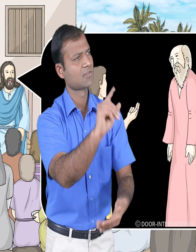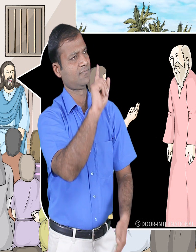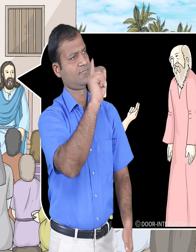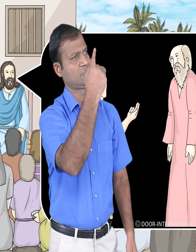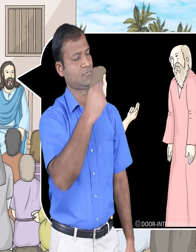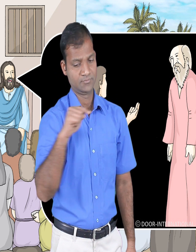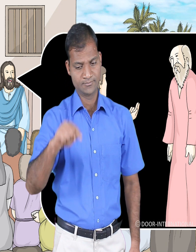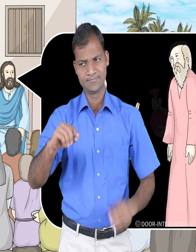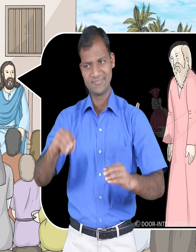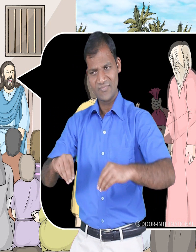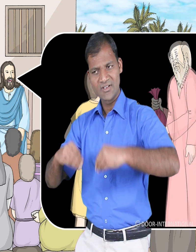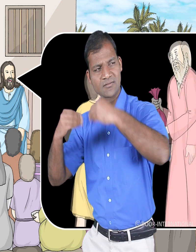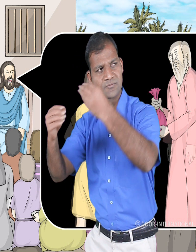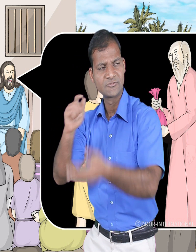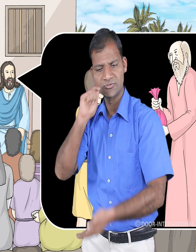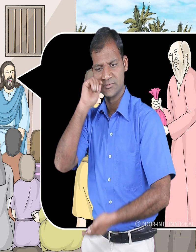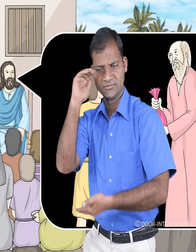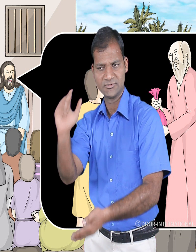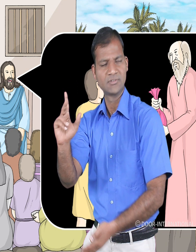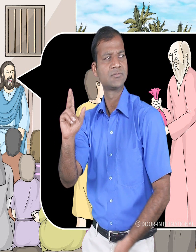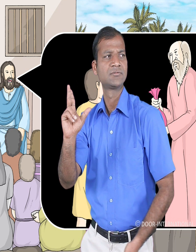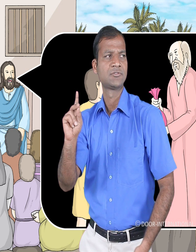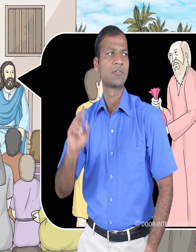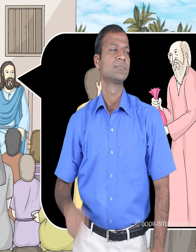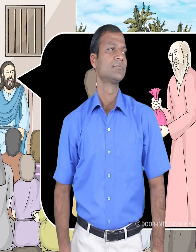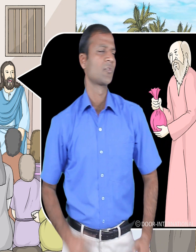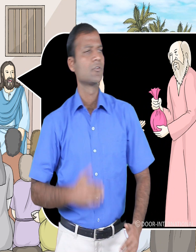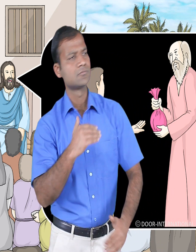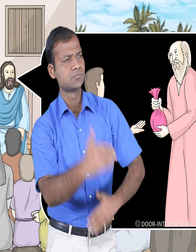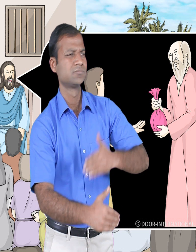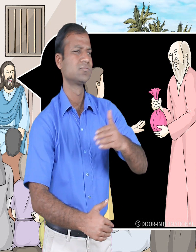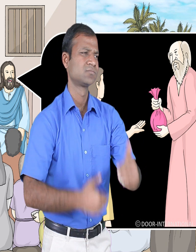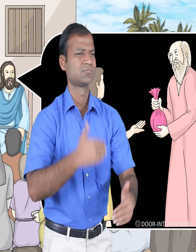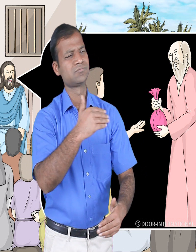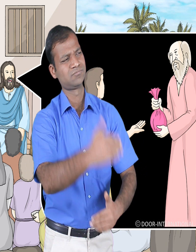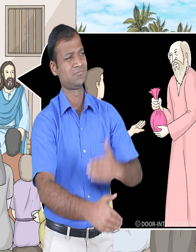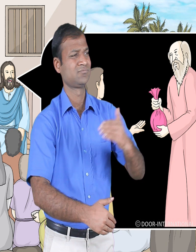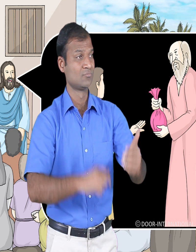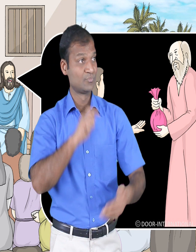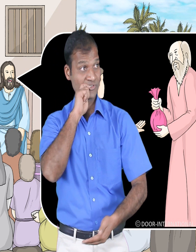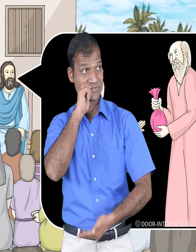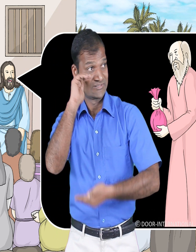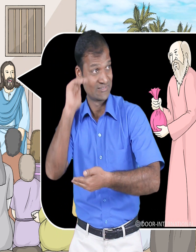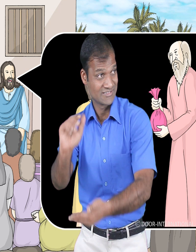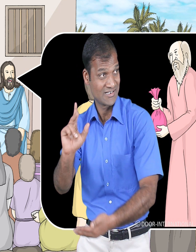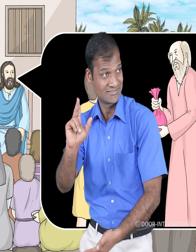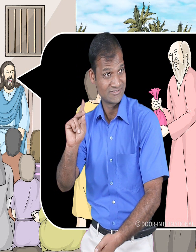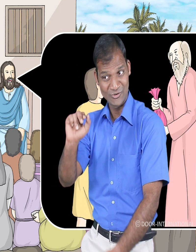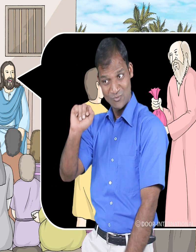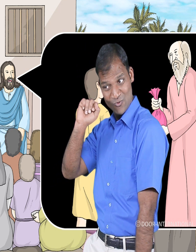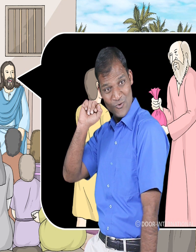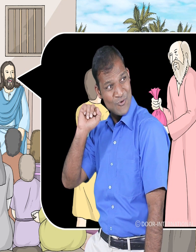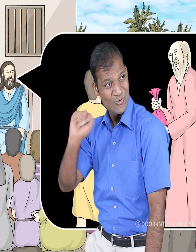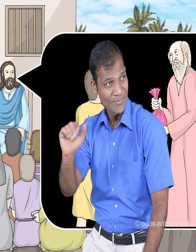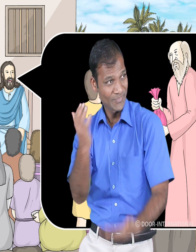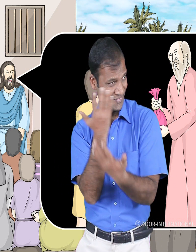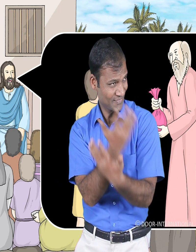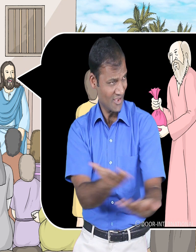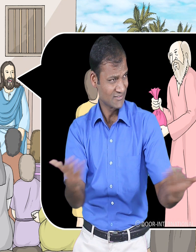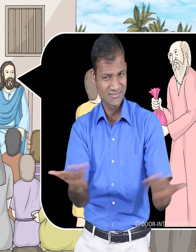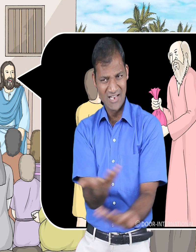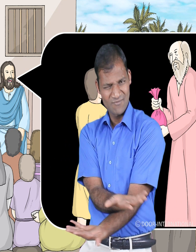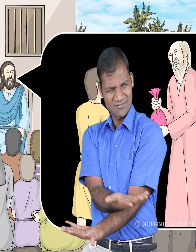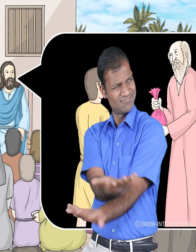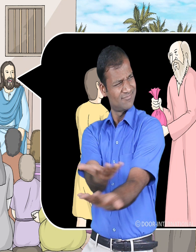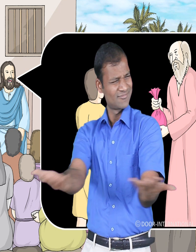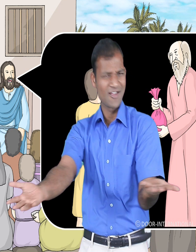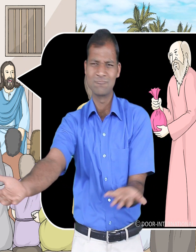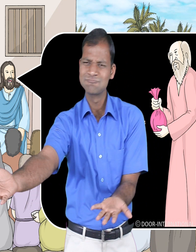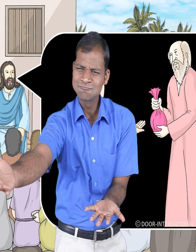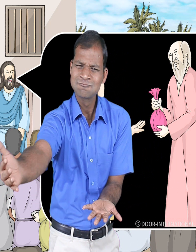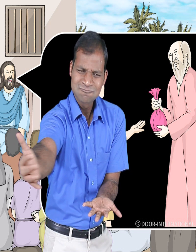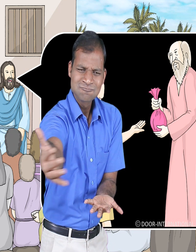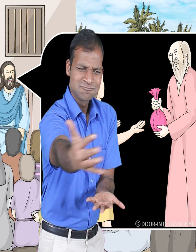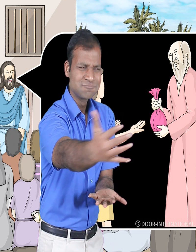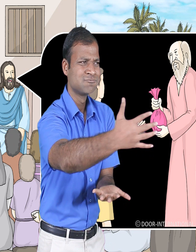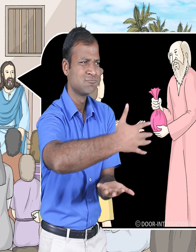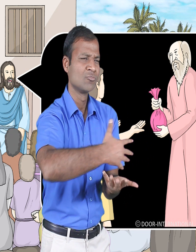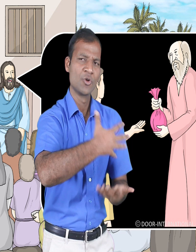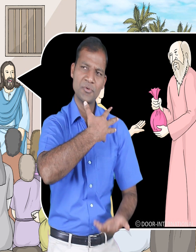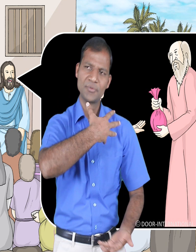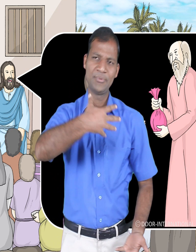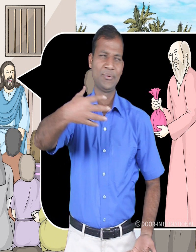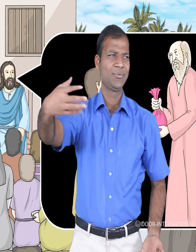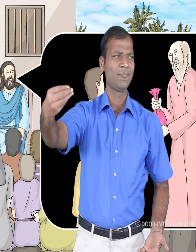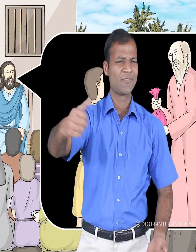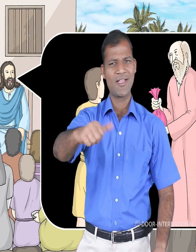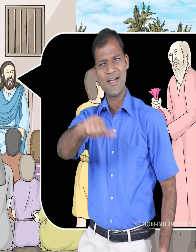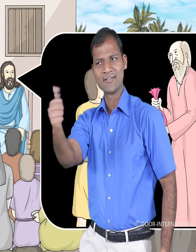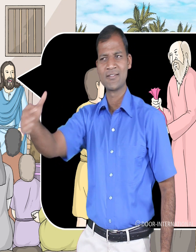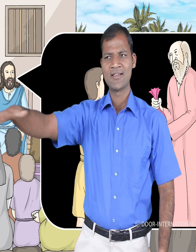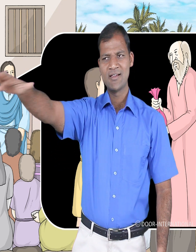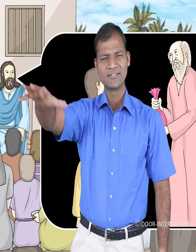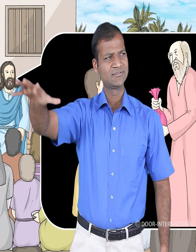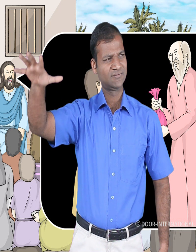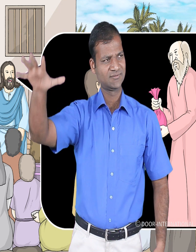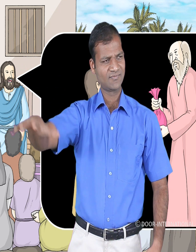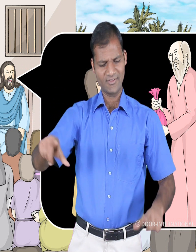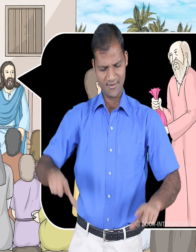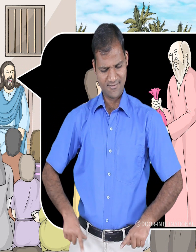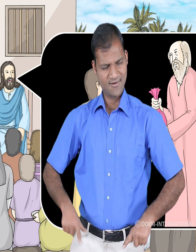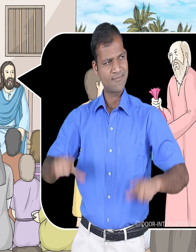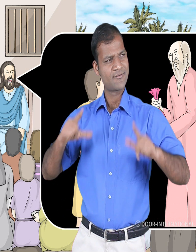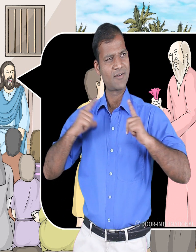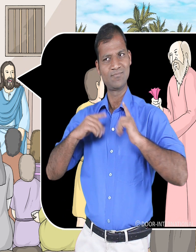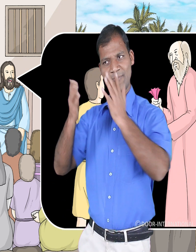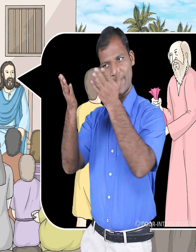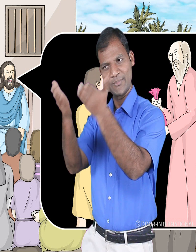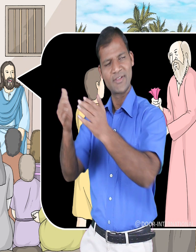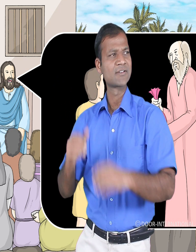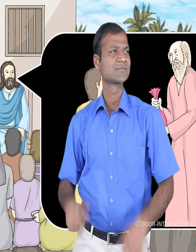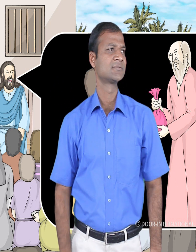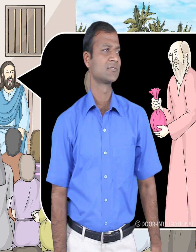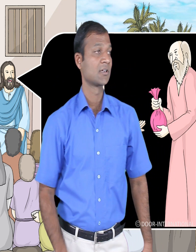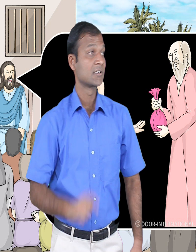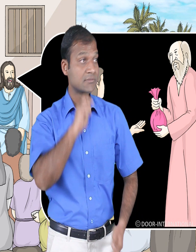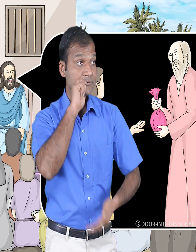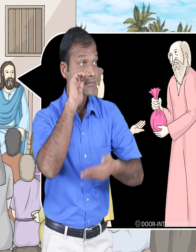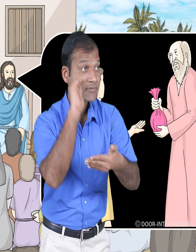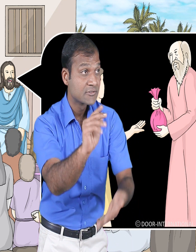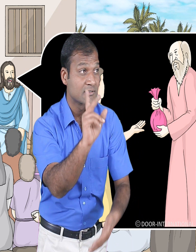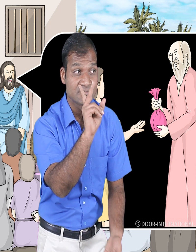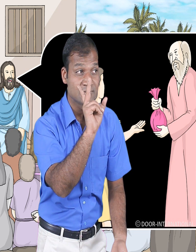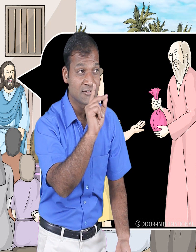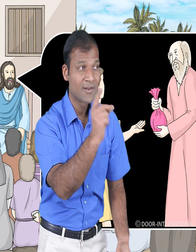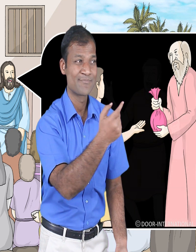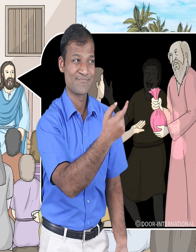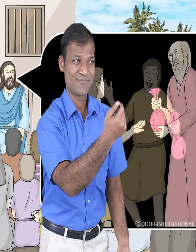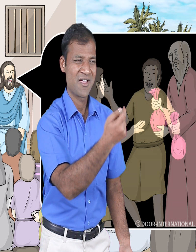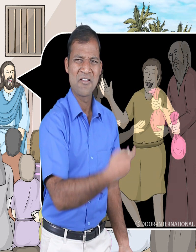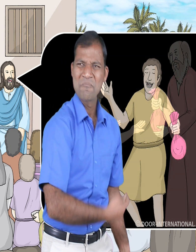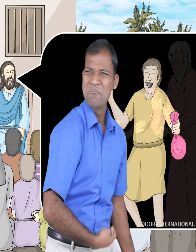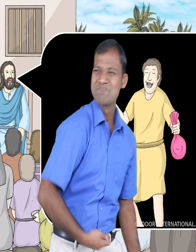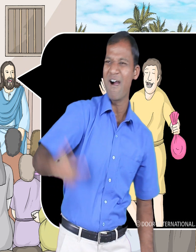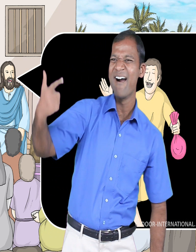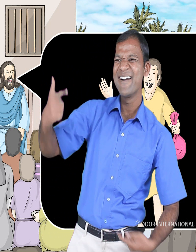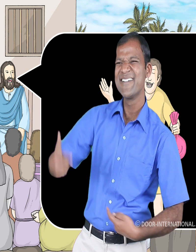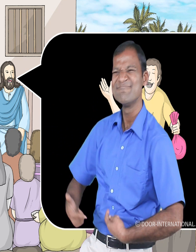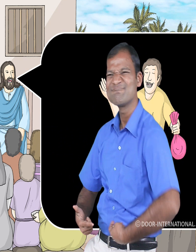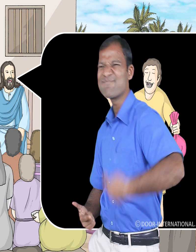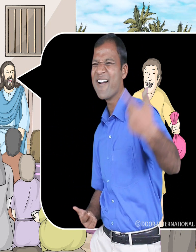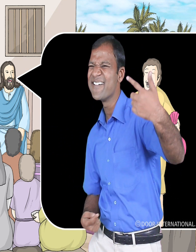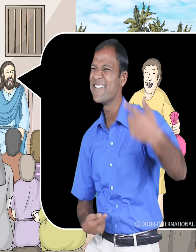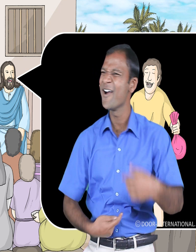So he divided his property between them.